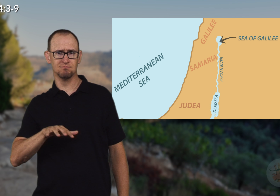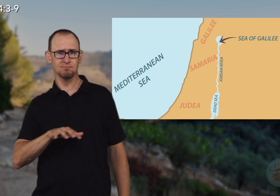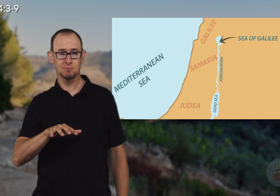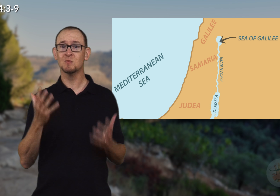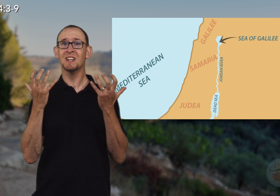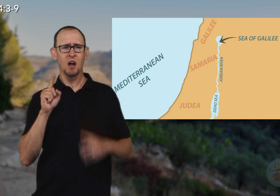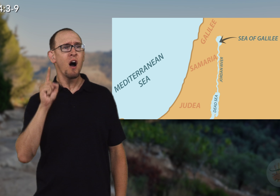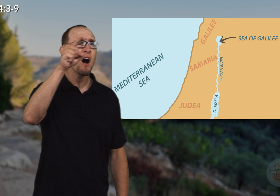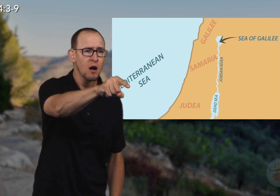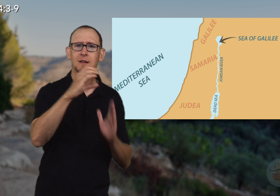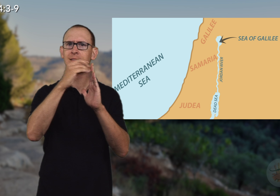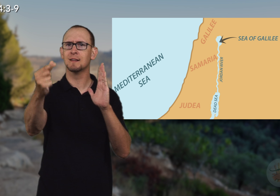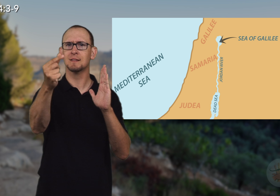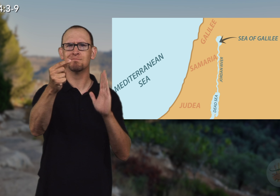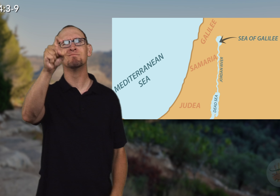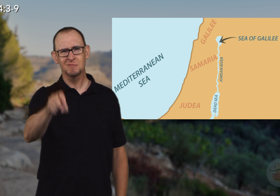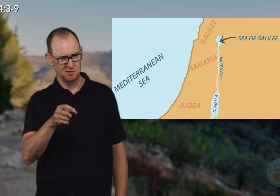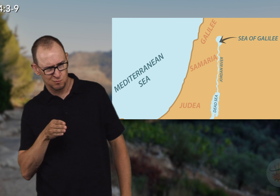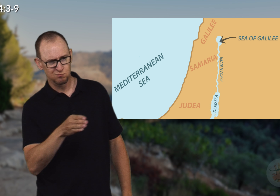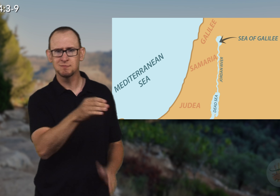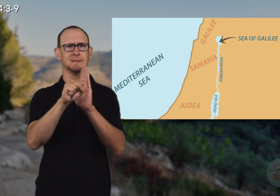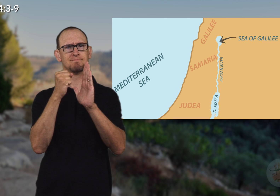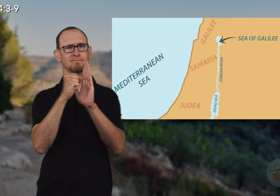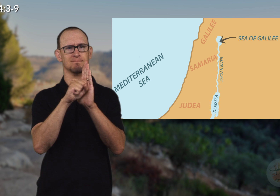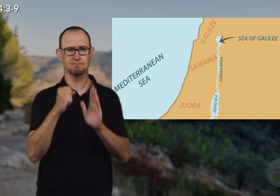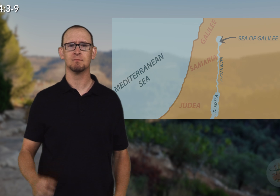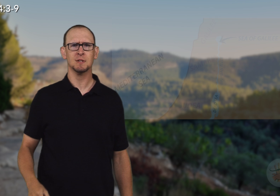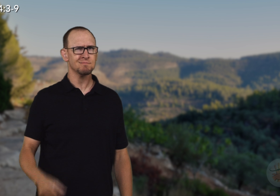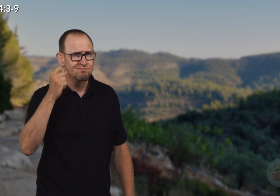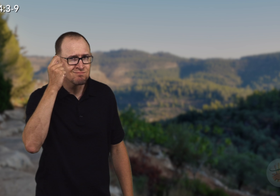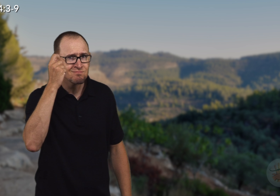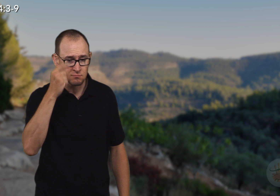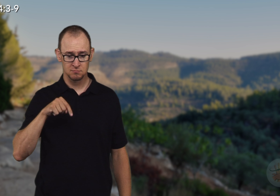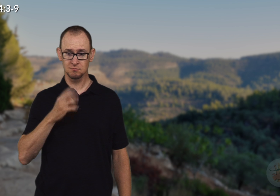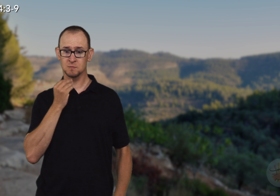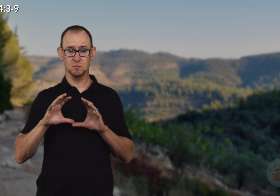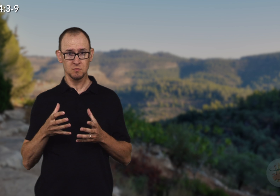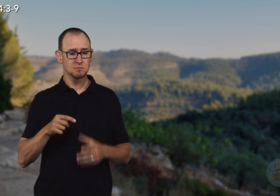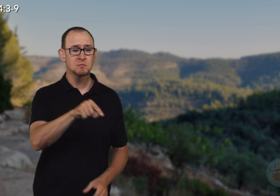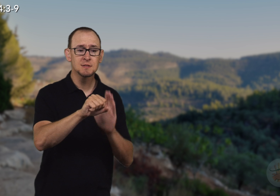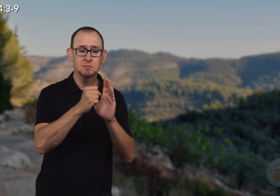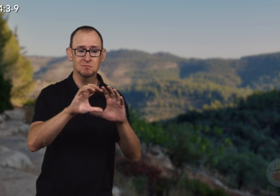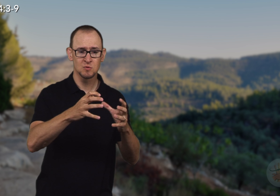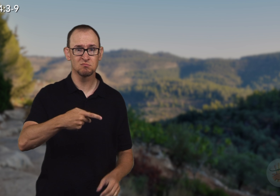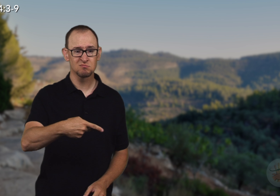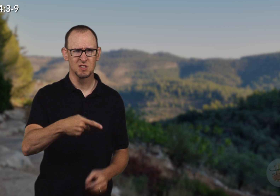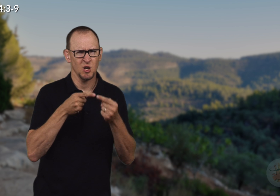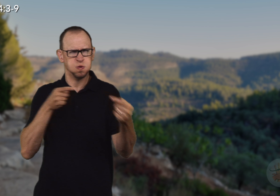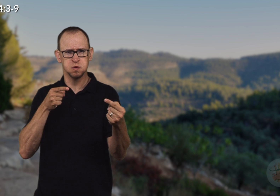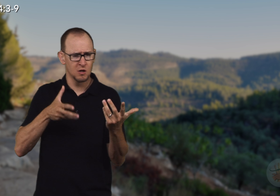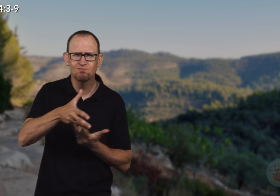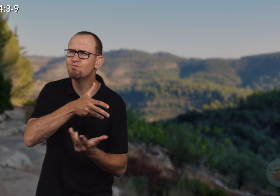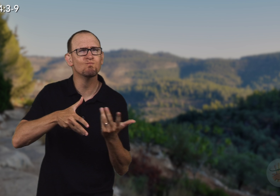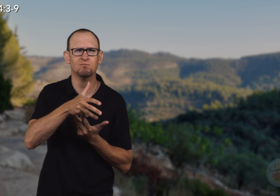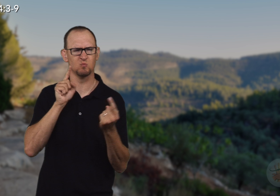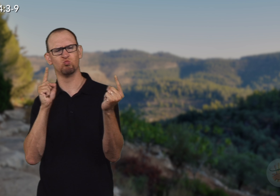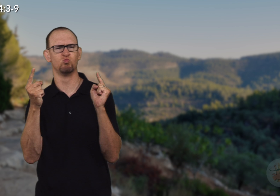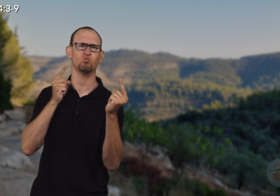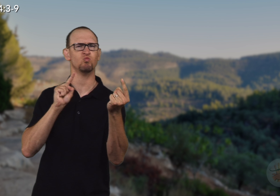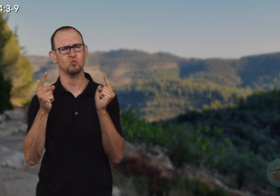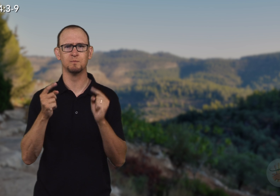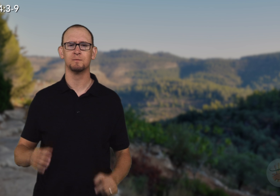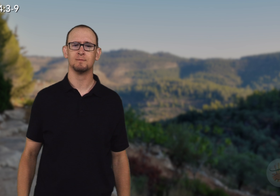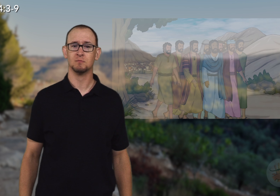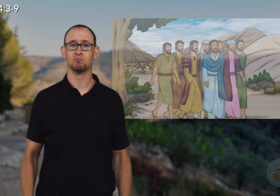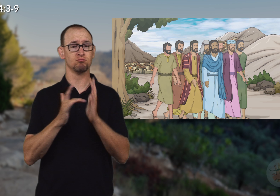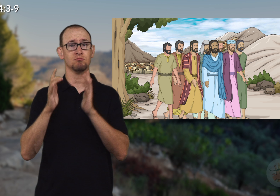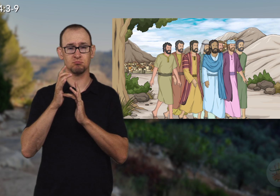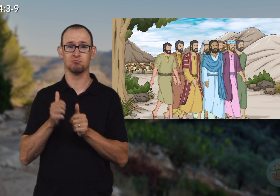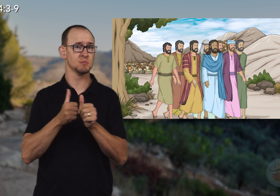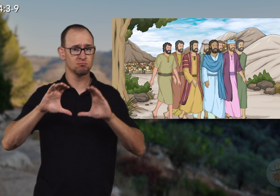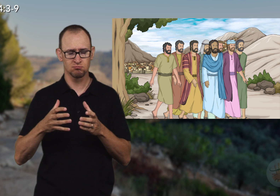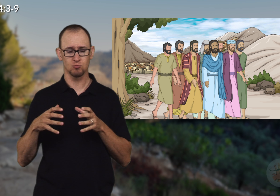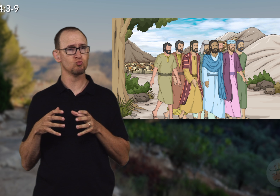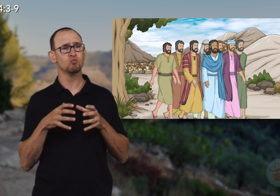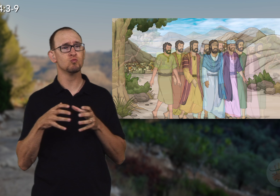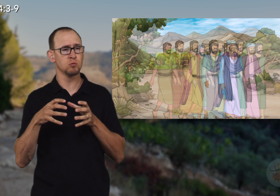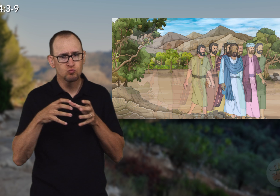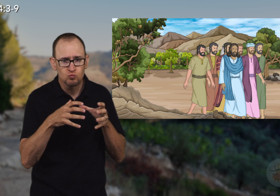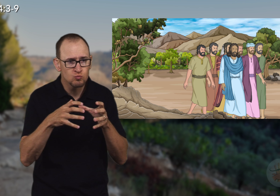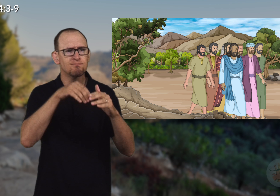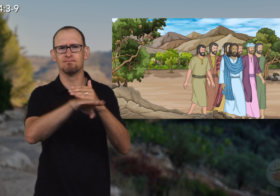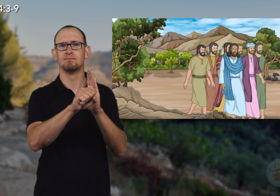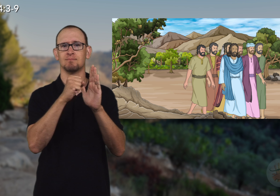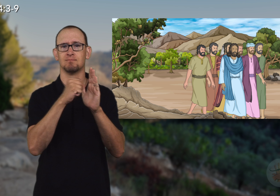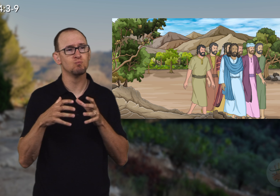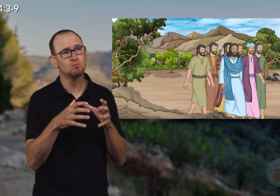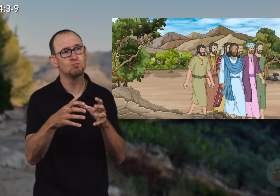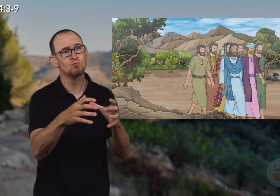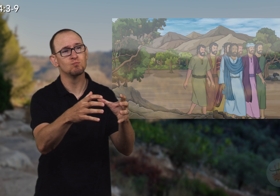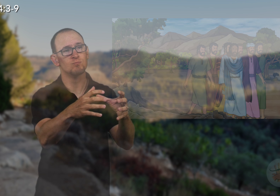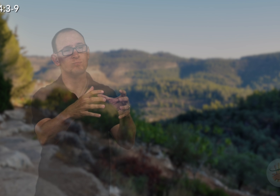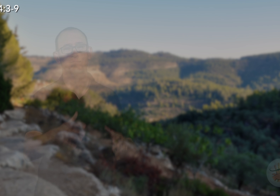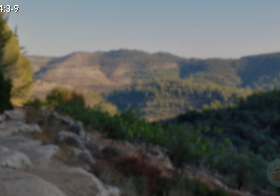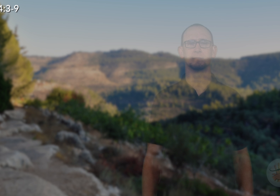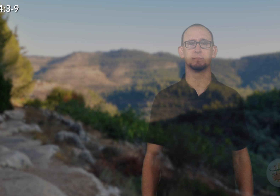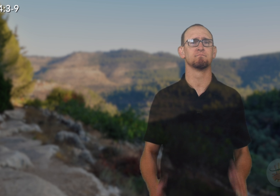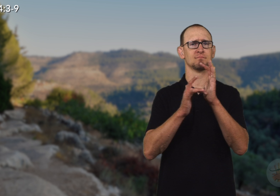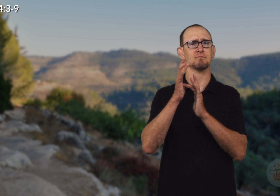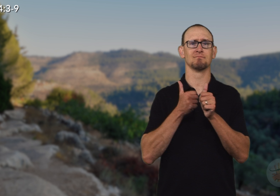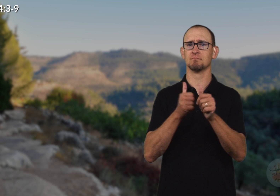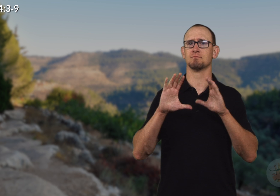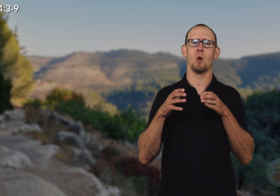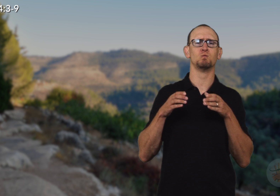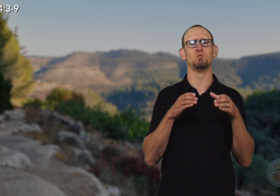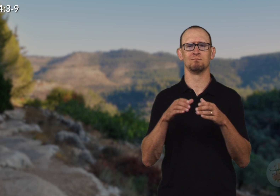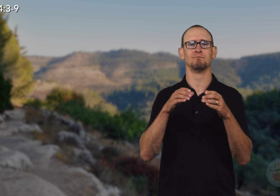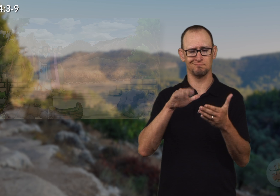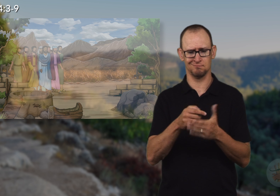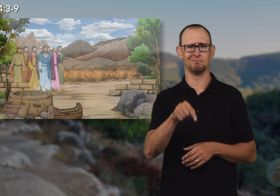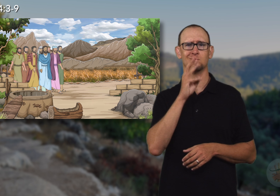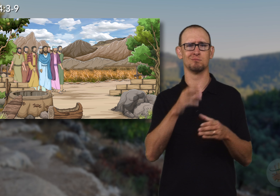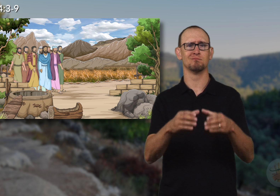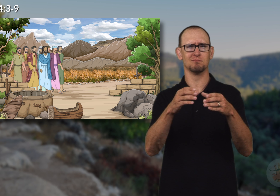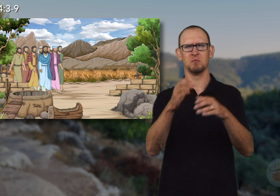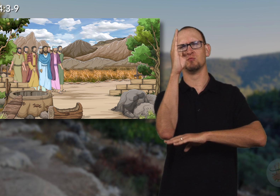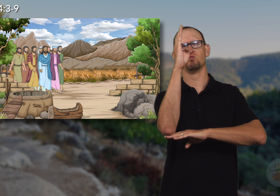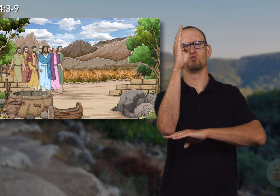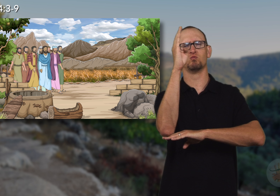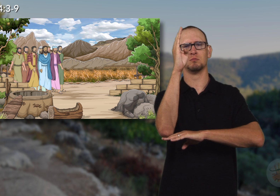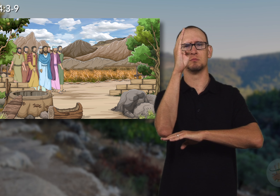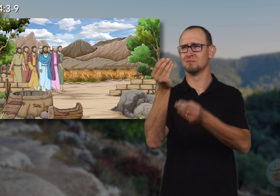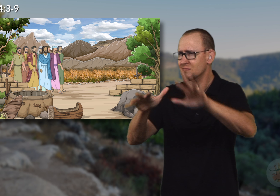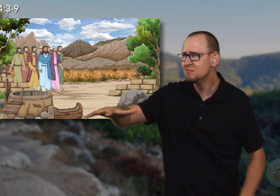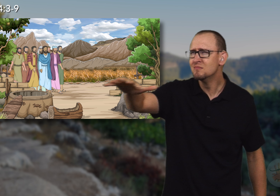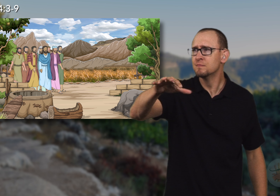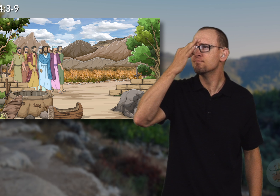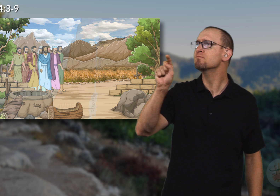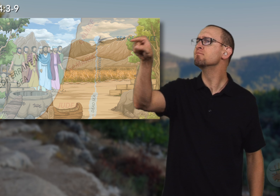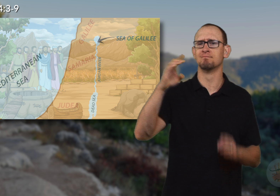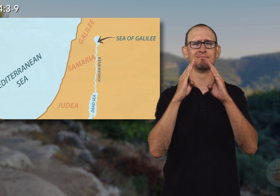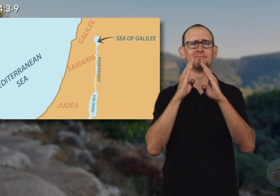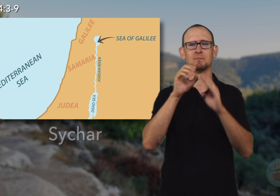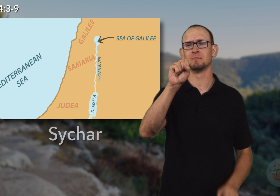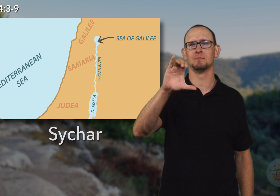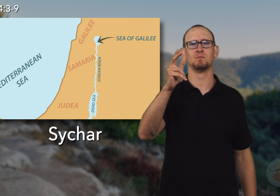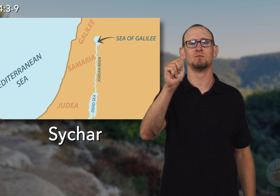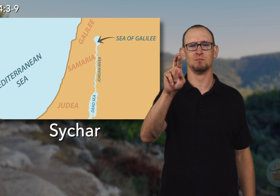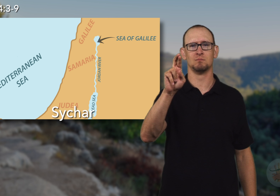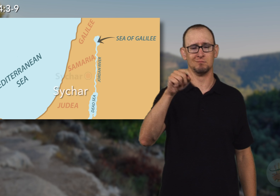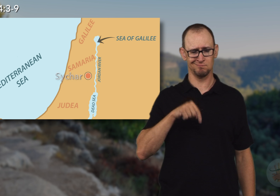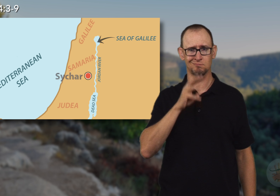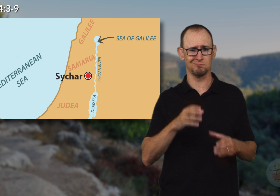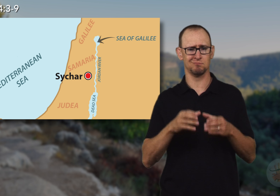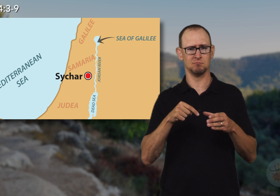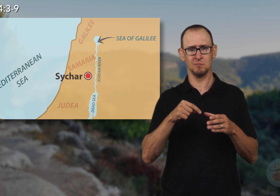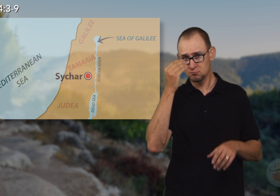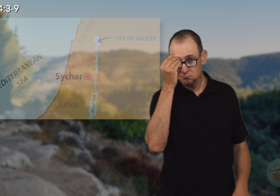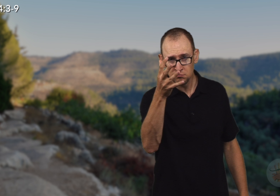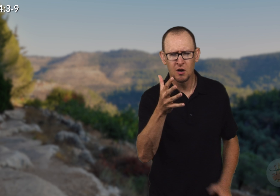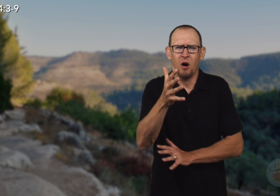So He came to a town of Samaria called Sychar, near the plot of ground that Jacob had given to his son Joseph.